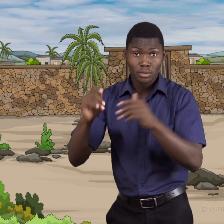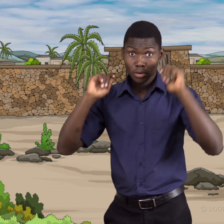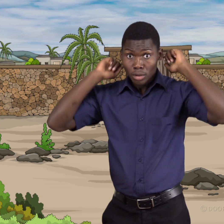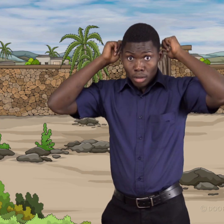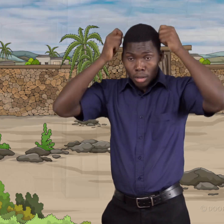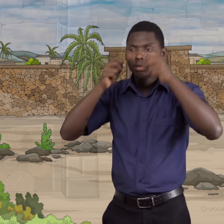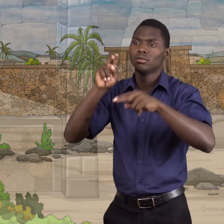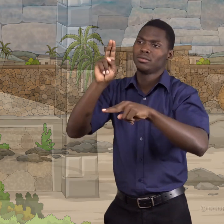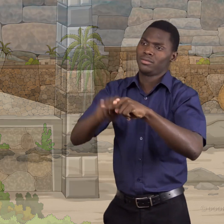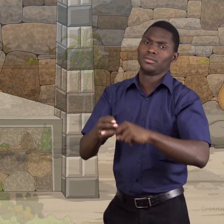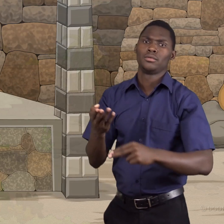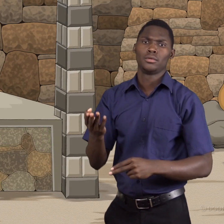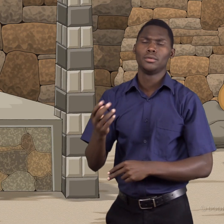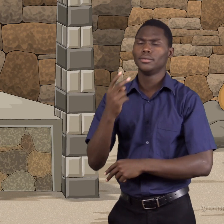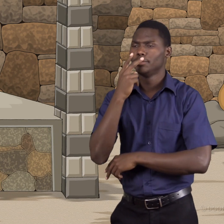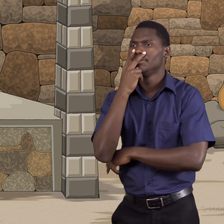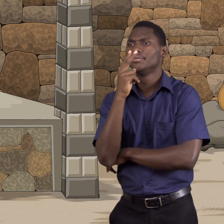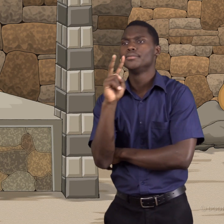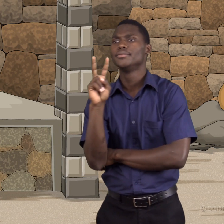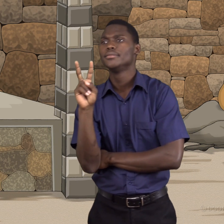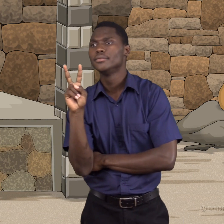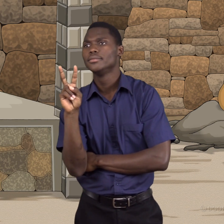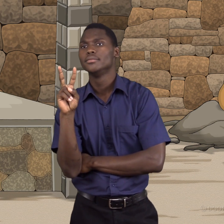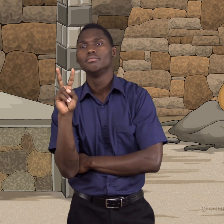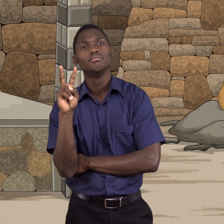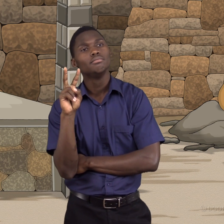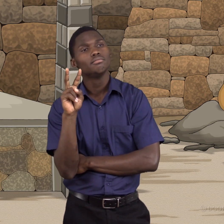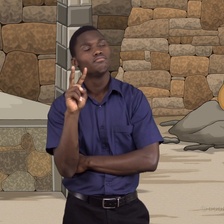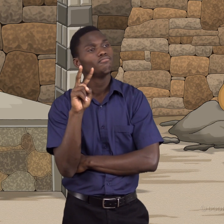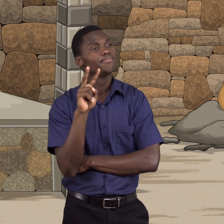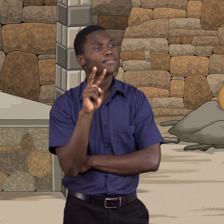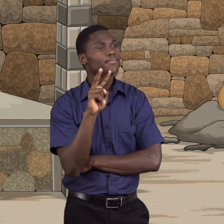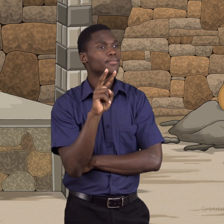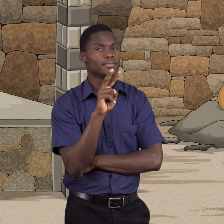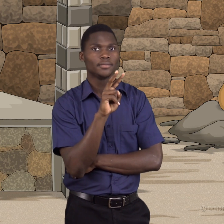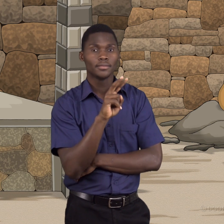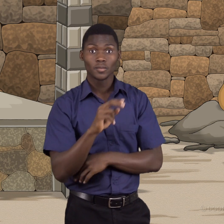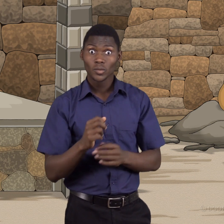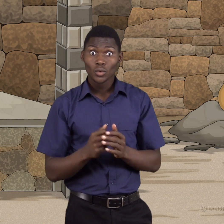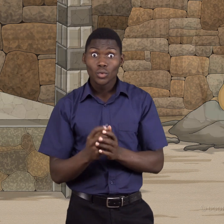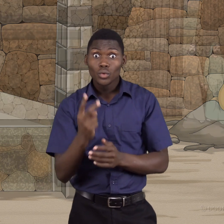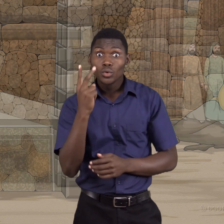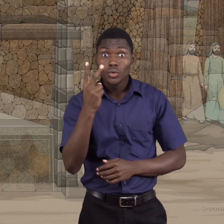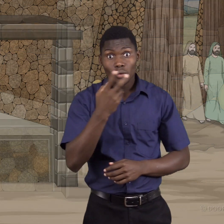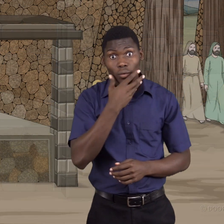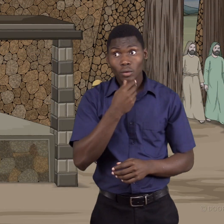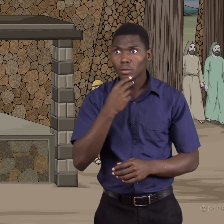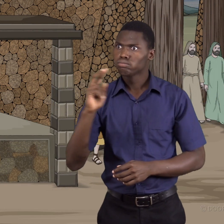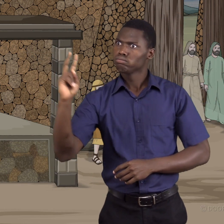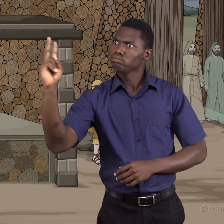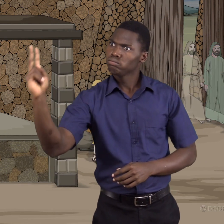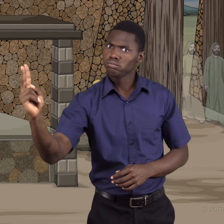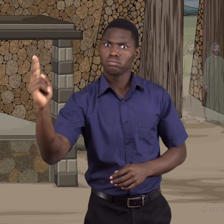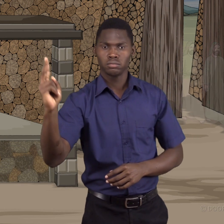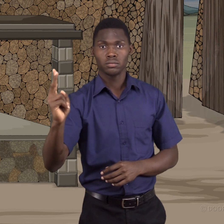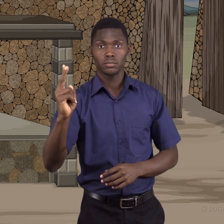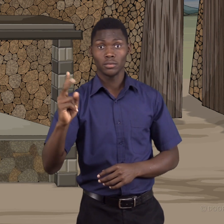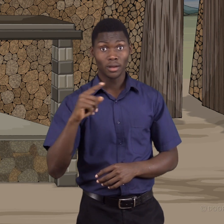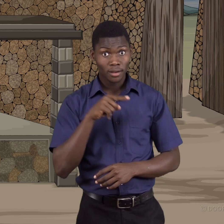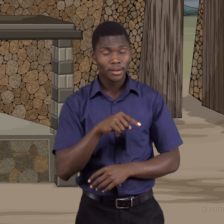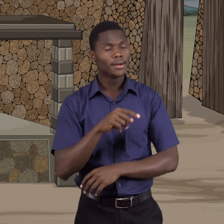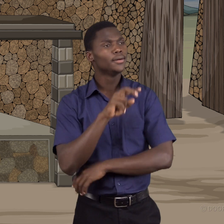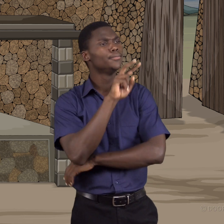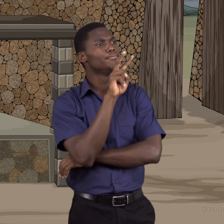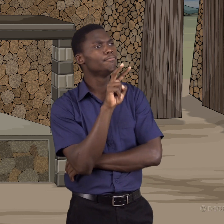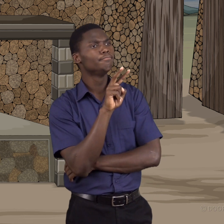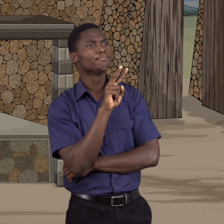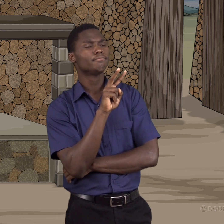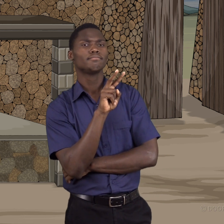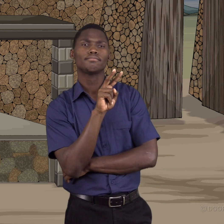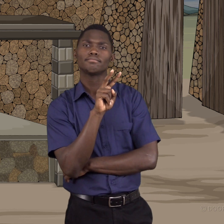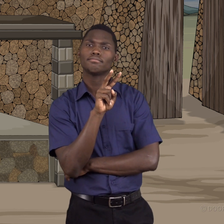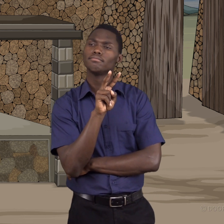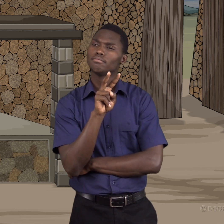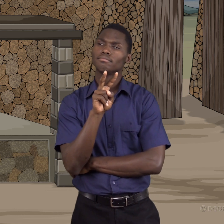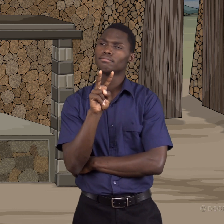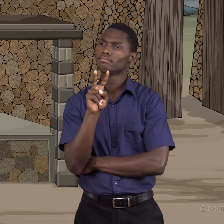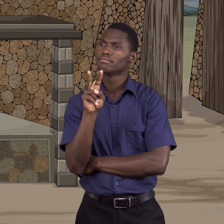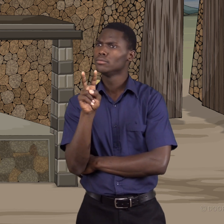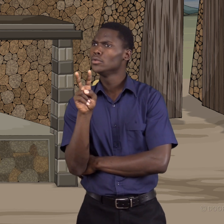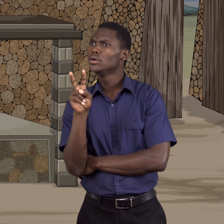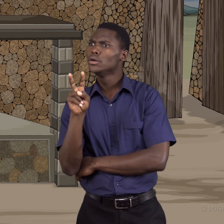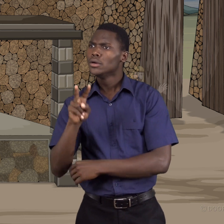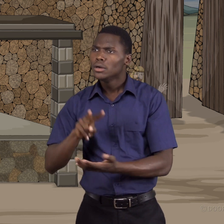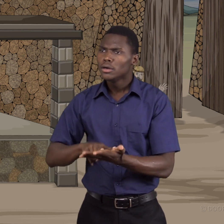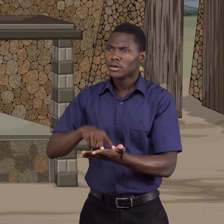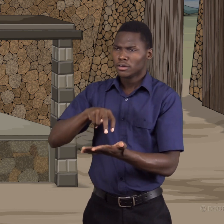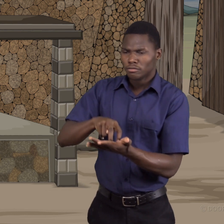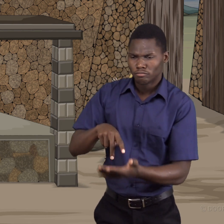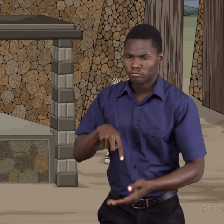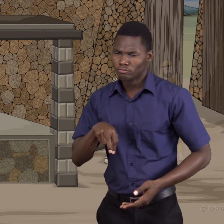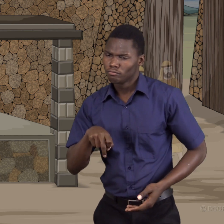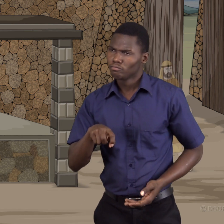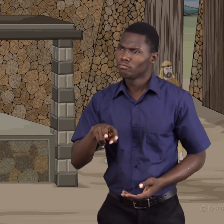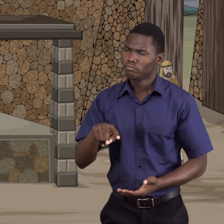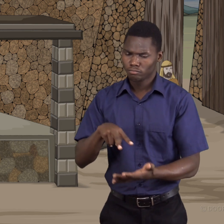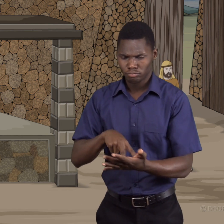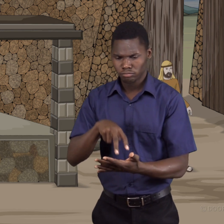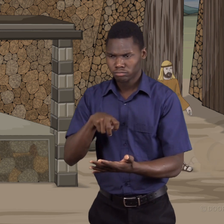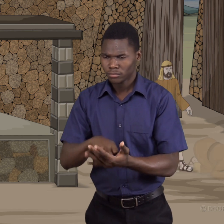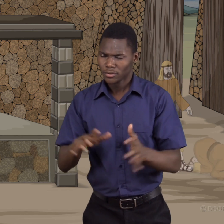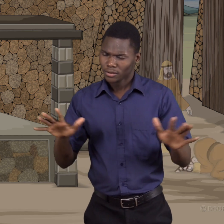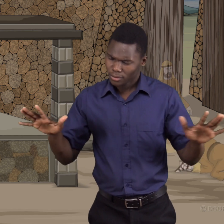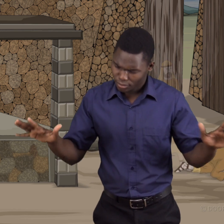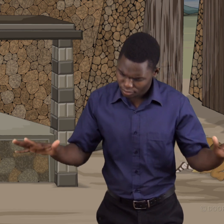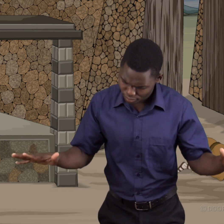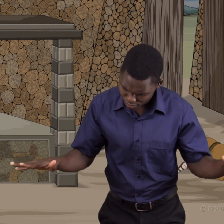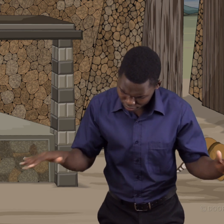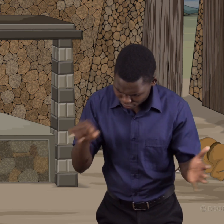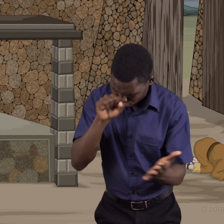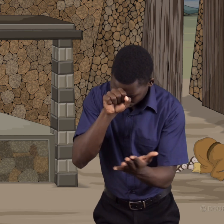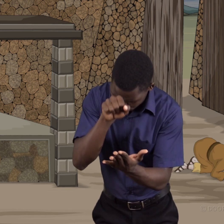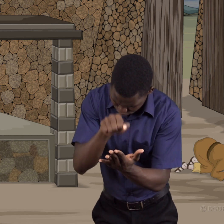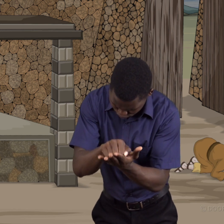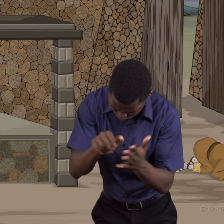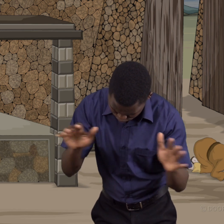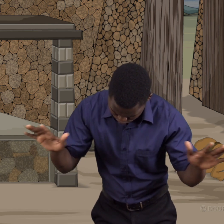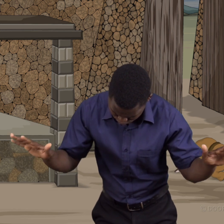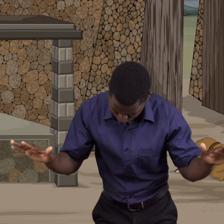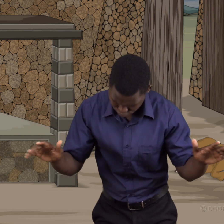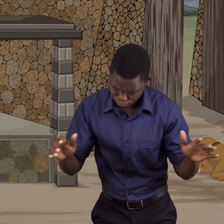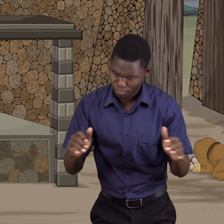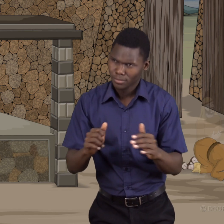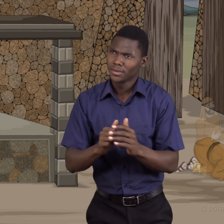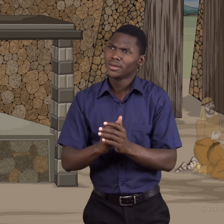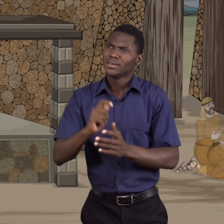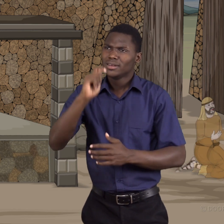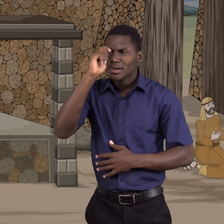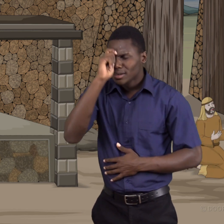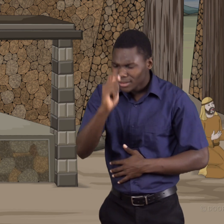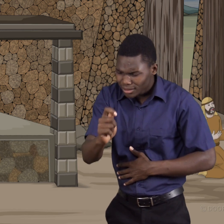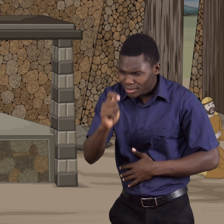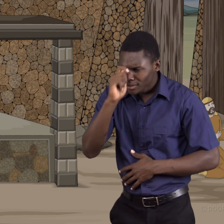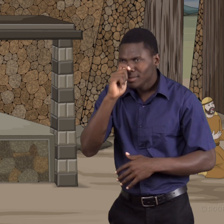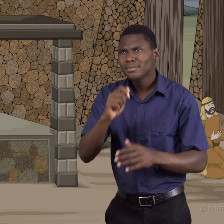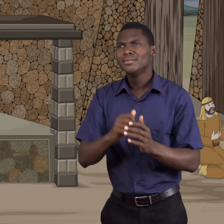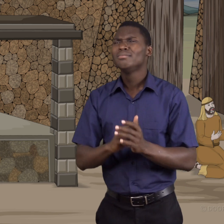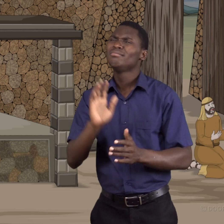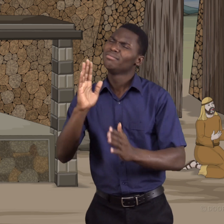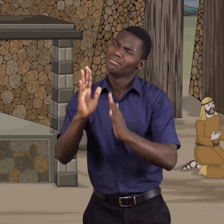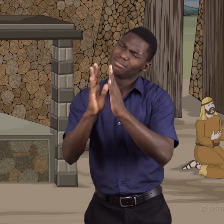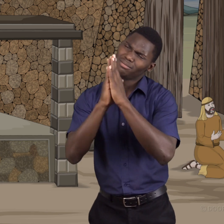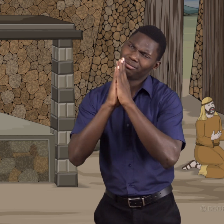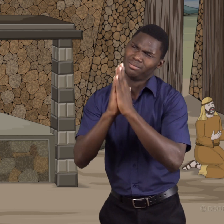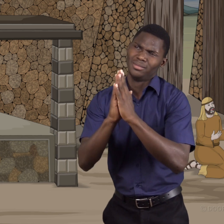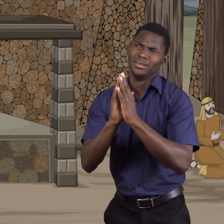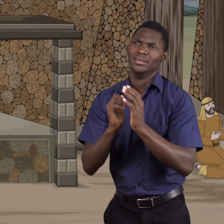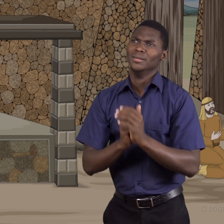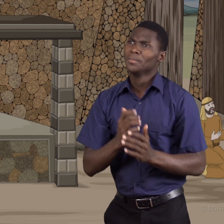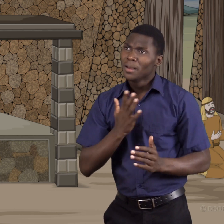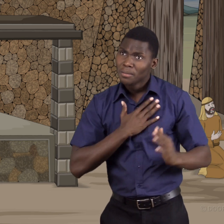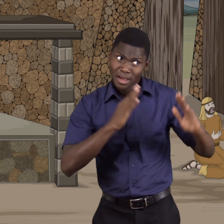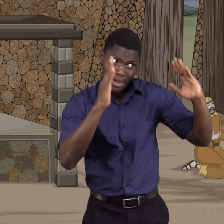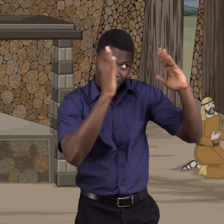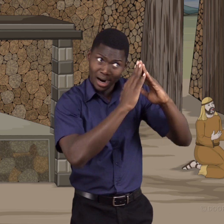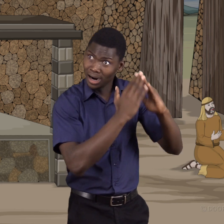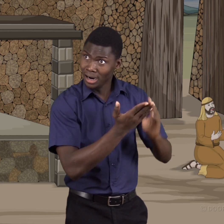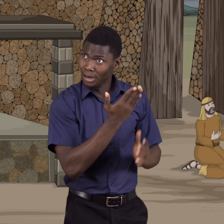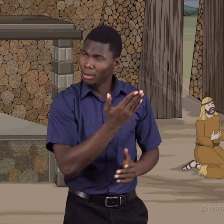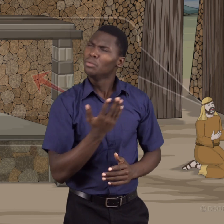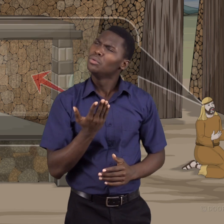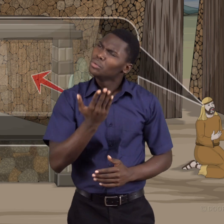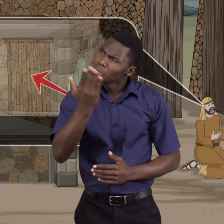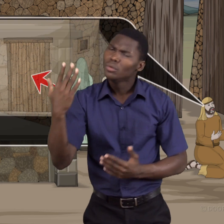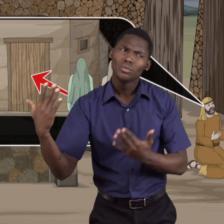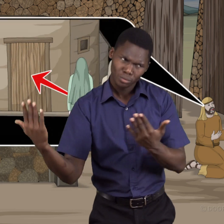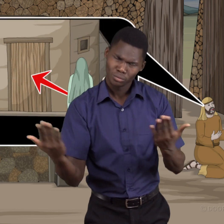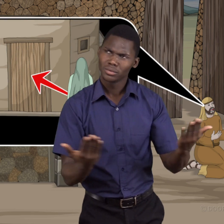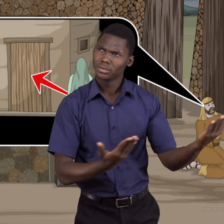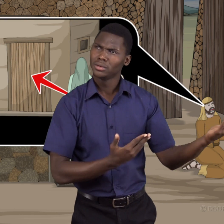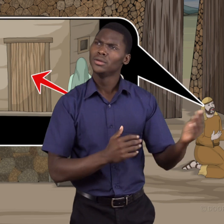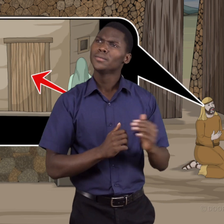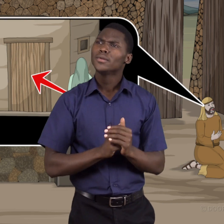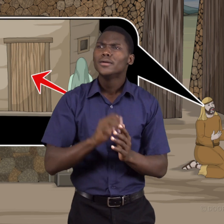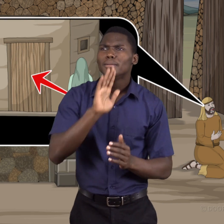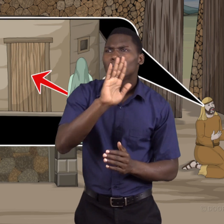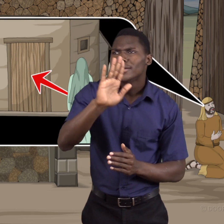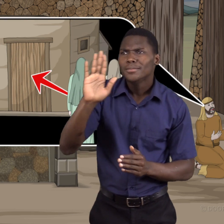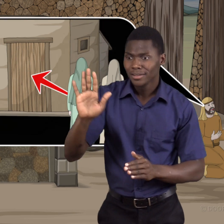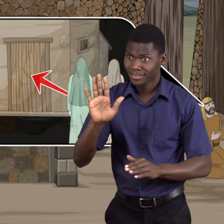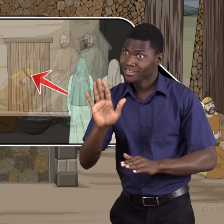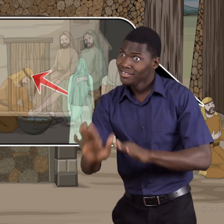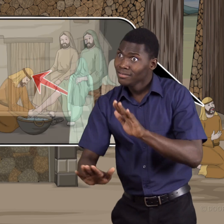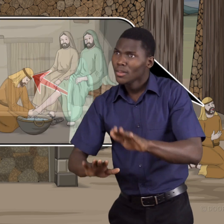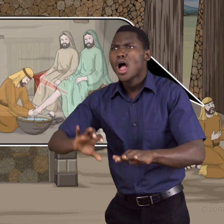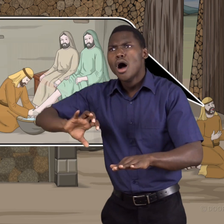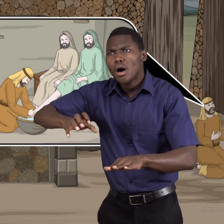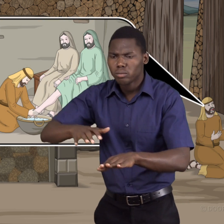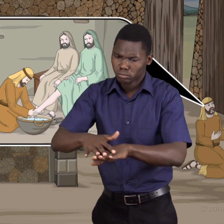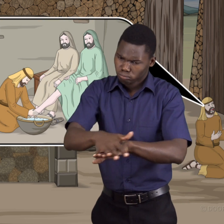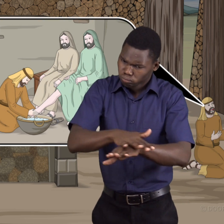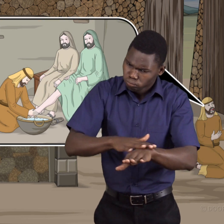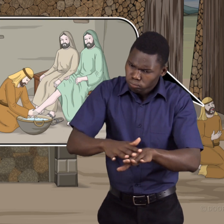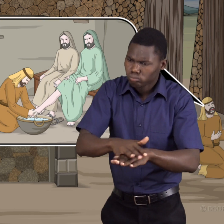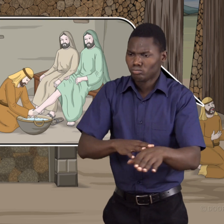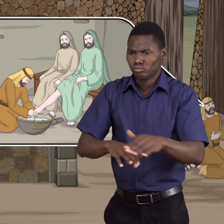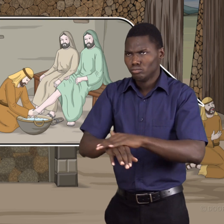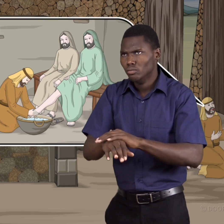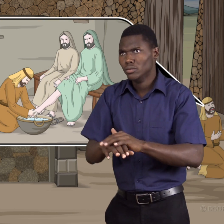When Lot saw them, he got up to meet them, bowed facedown, and said, “My lords, please turn aside into the house of your servant;